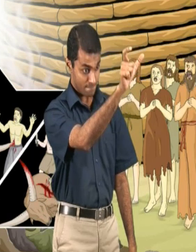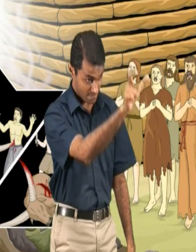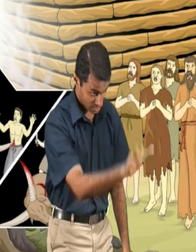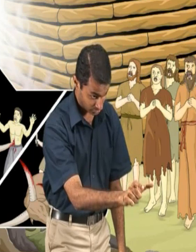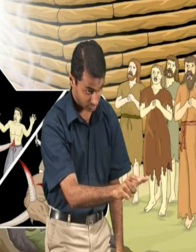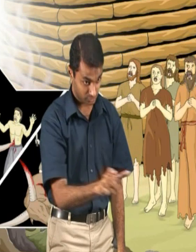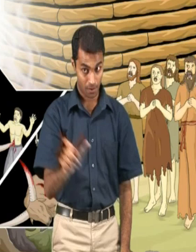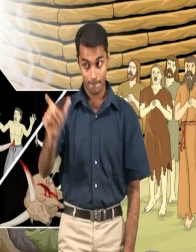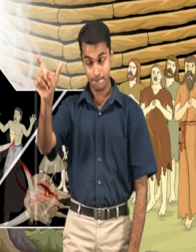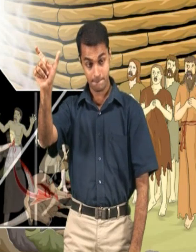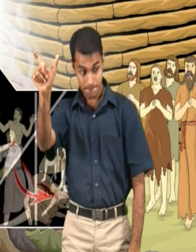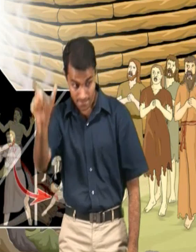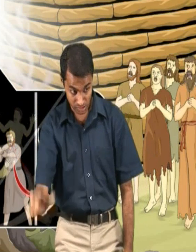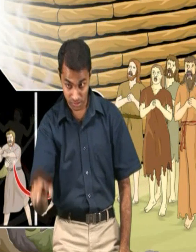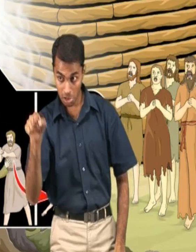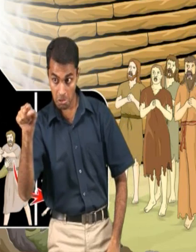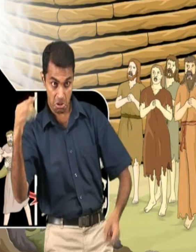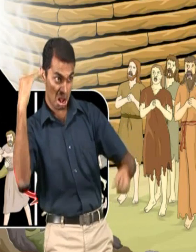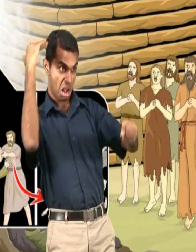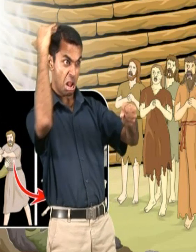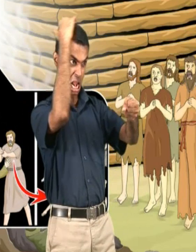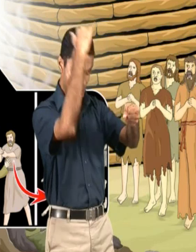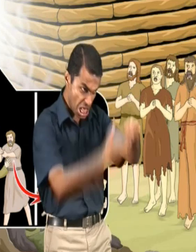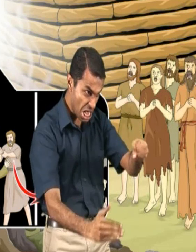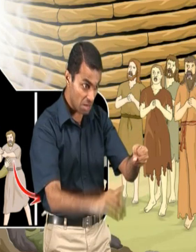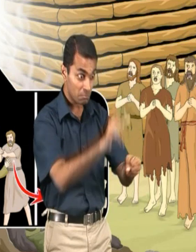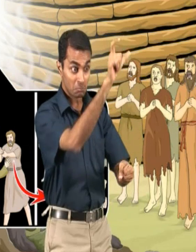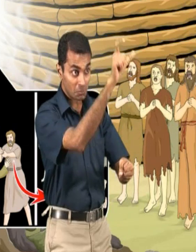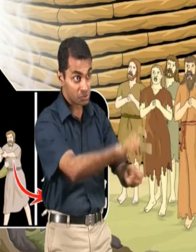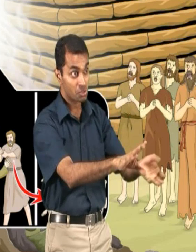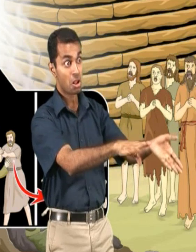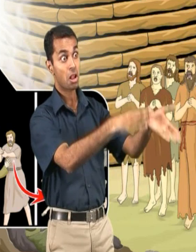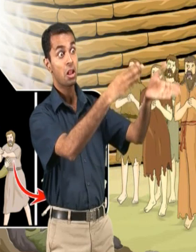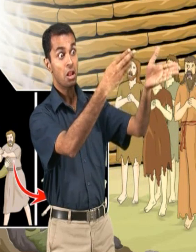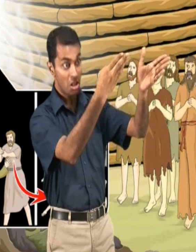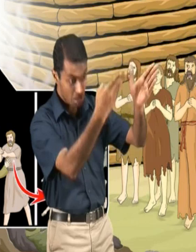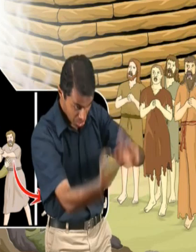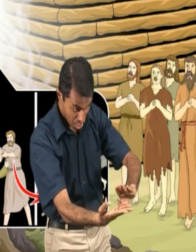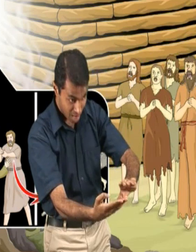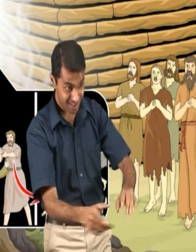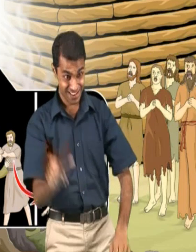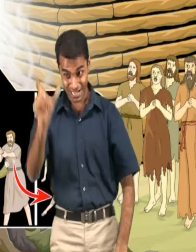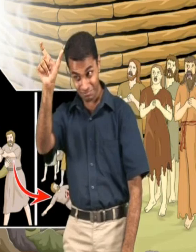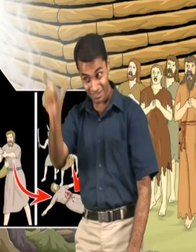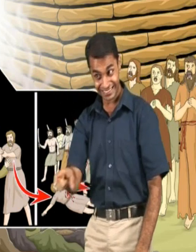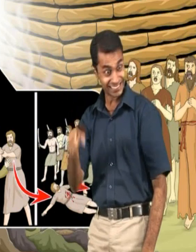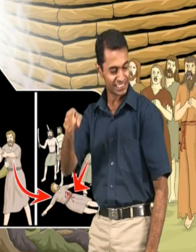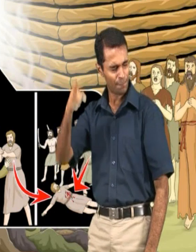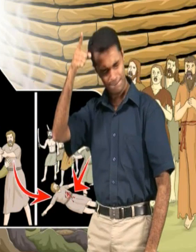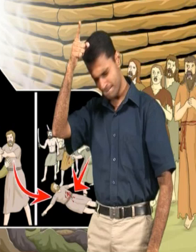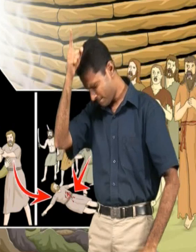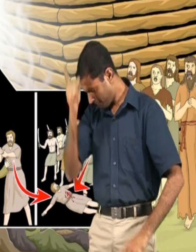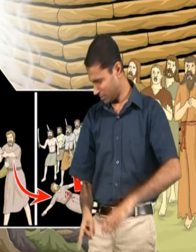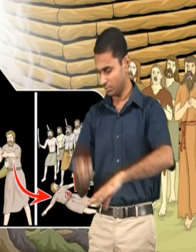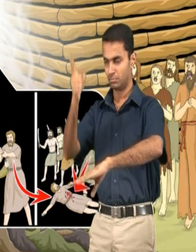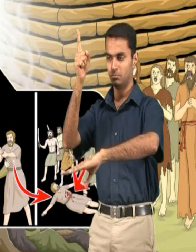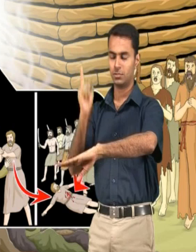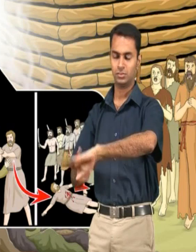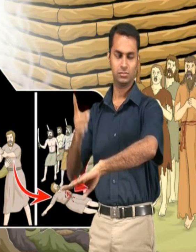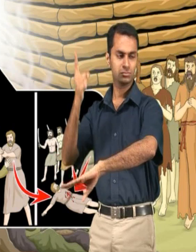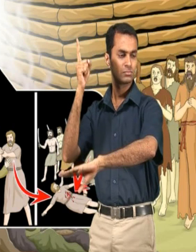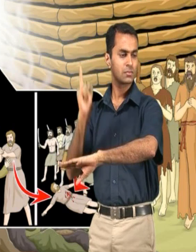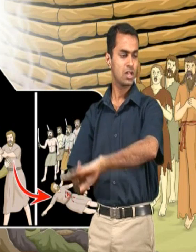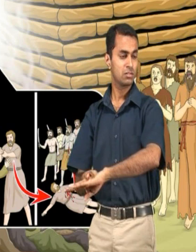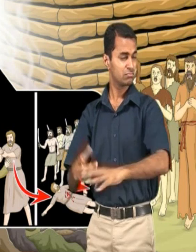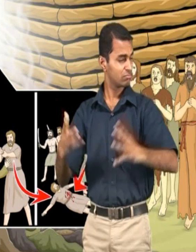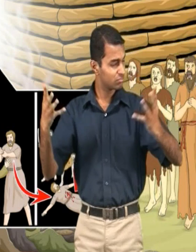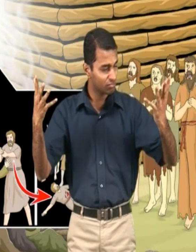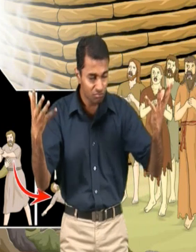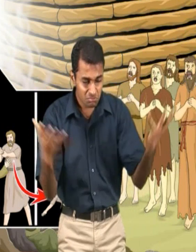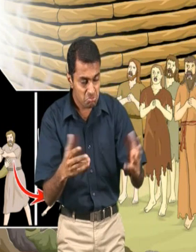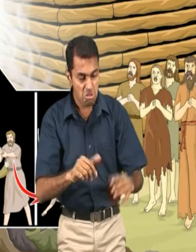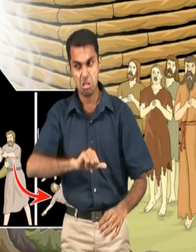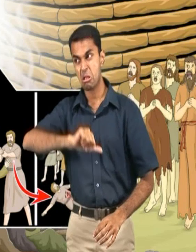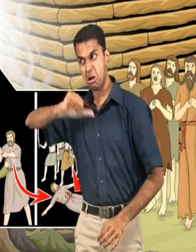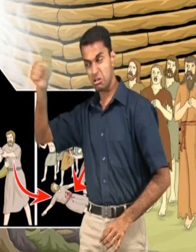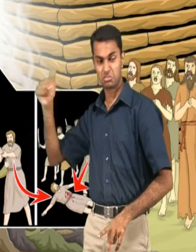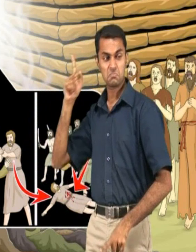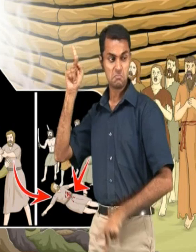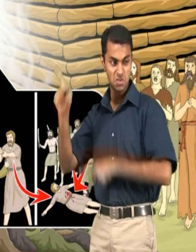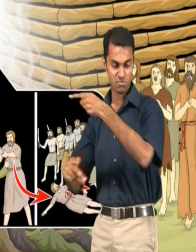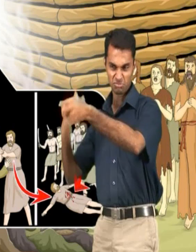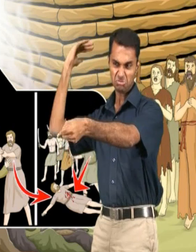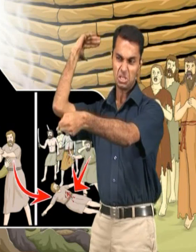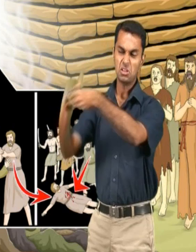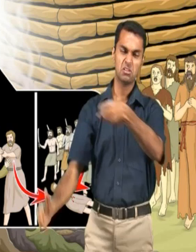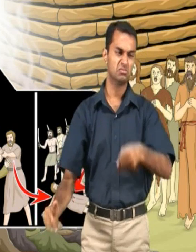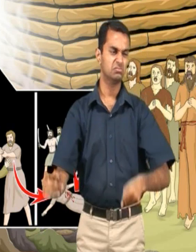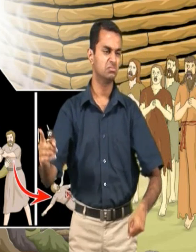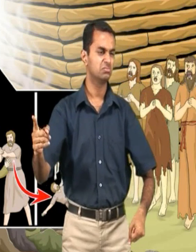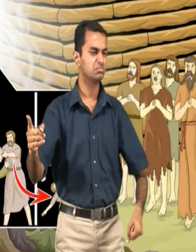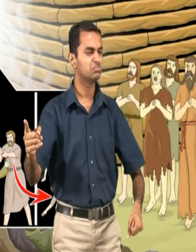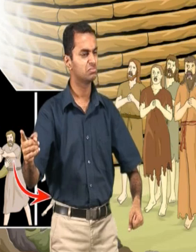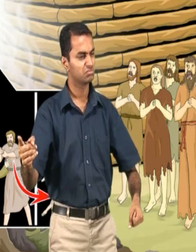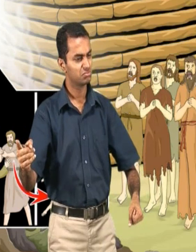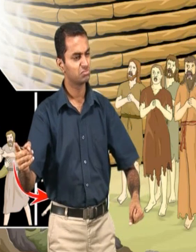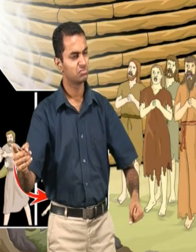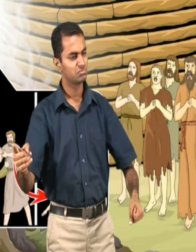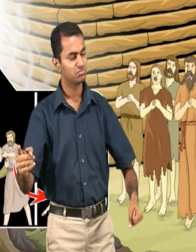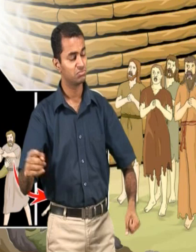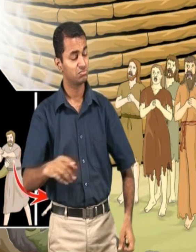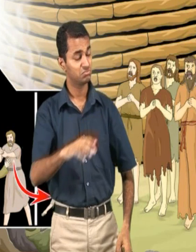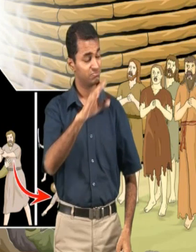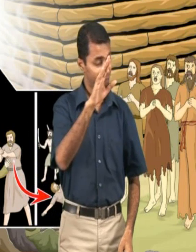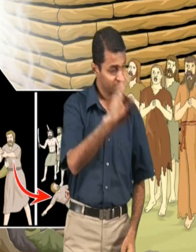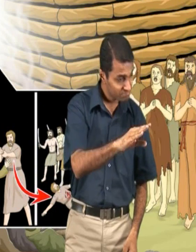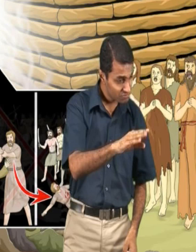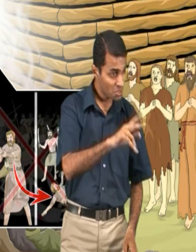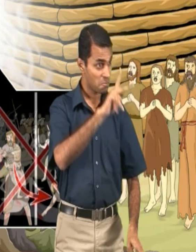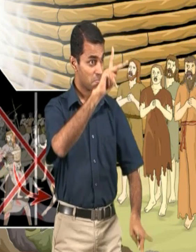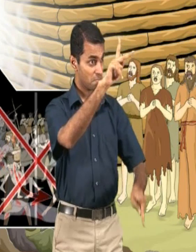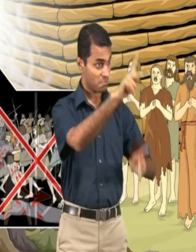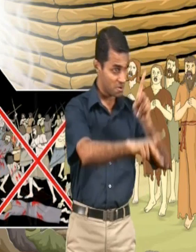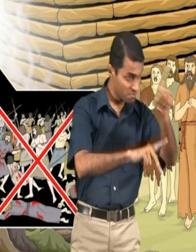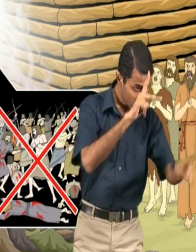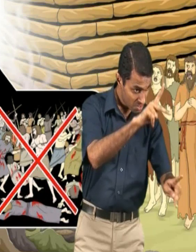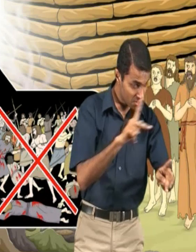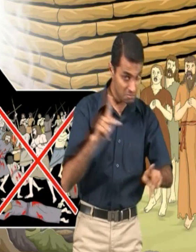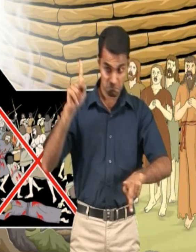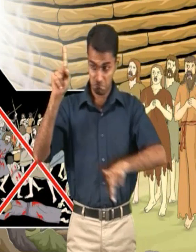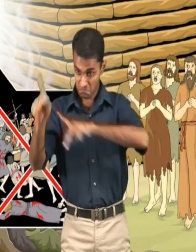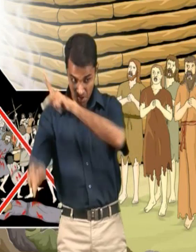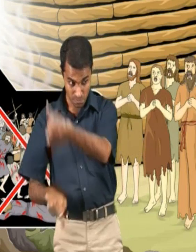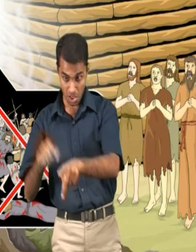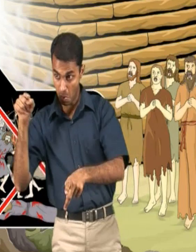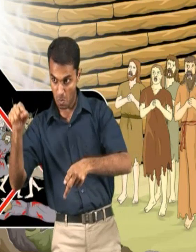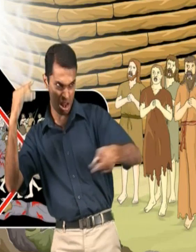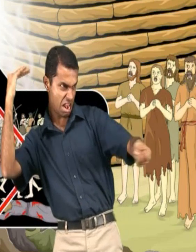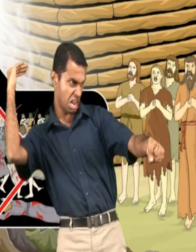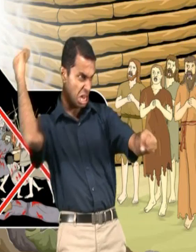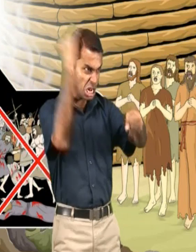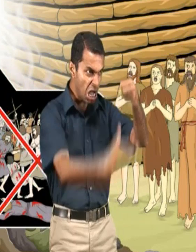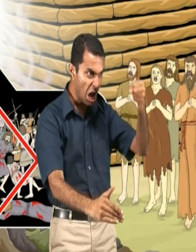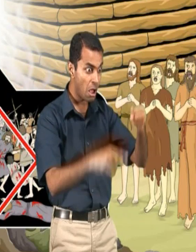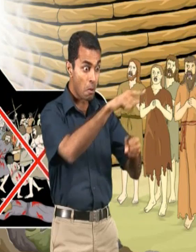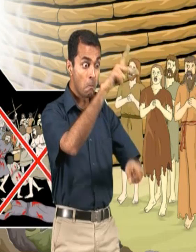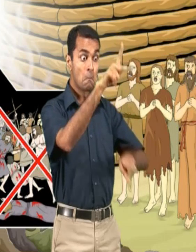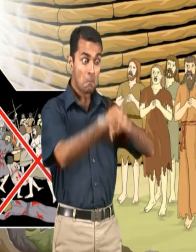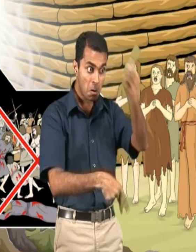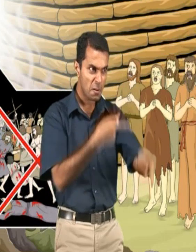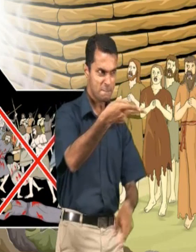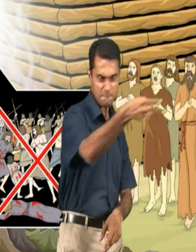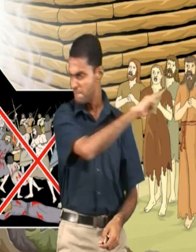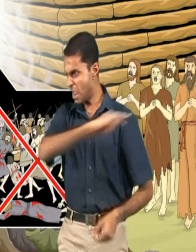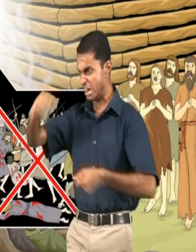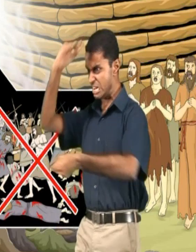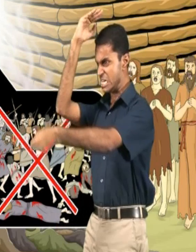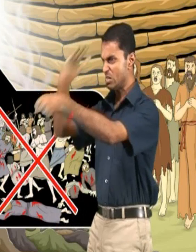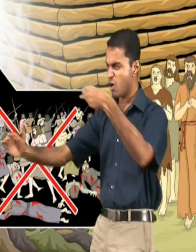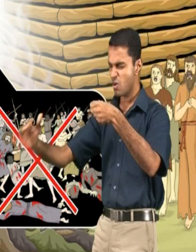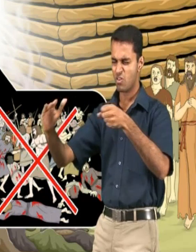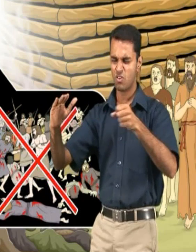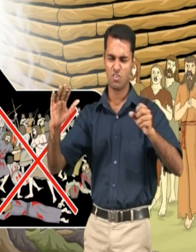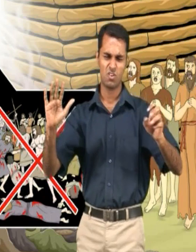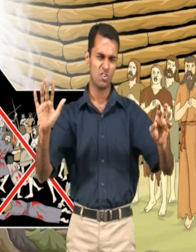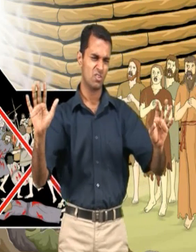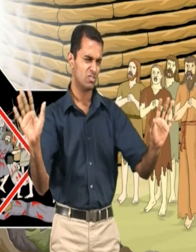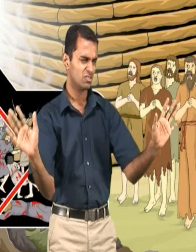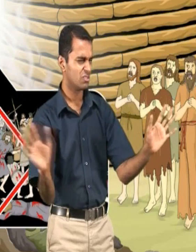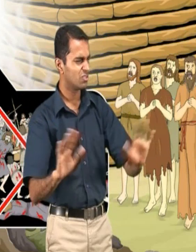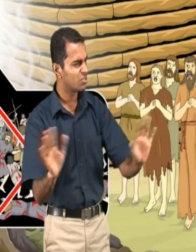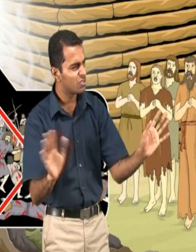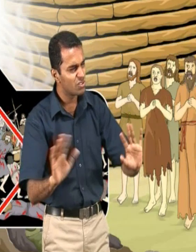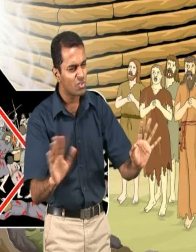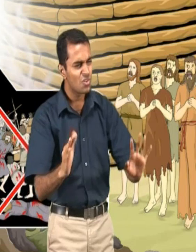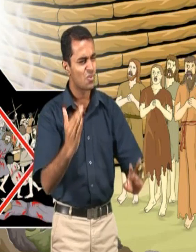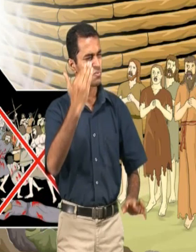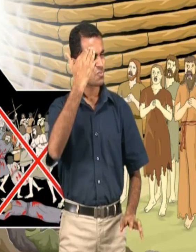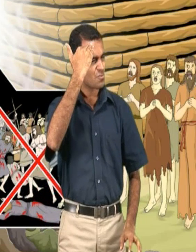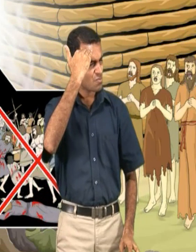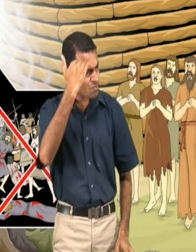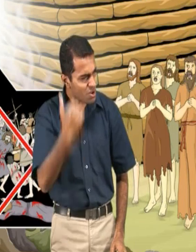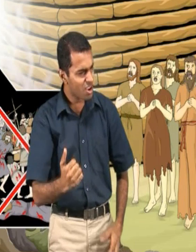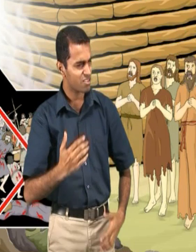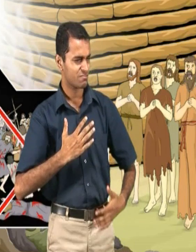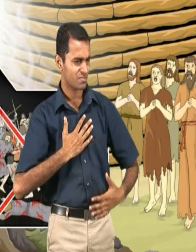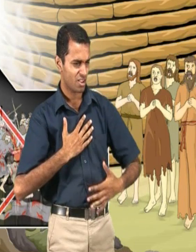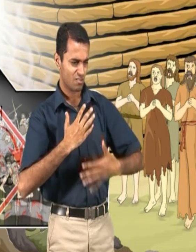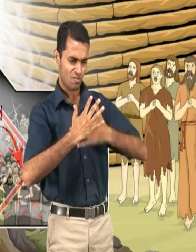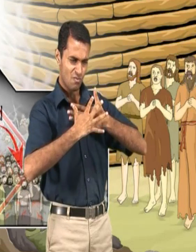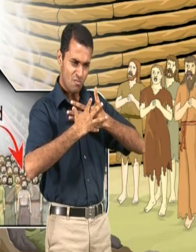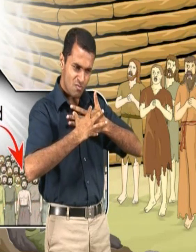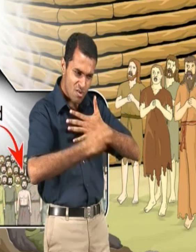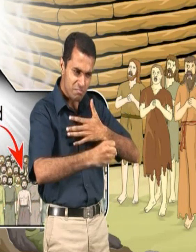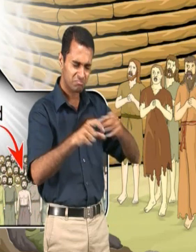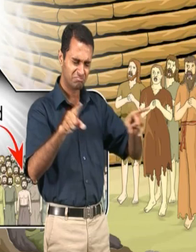I will demand an accounting from anyone who takes the life of his fellow man: Whoever sheds the blood of man, by man his blood will be shed;